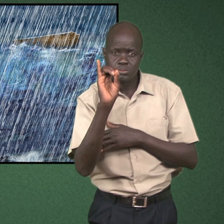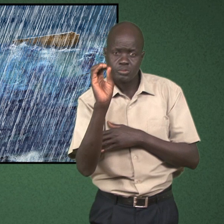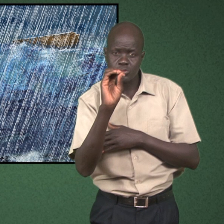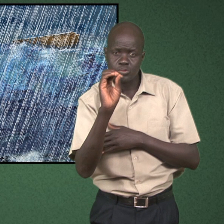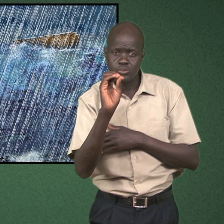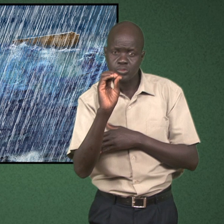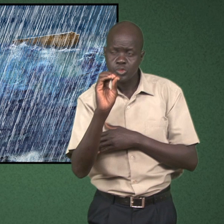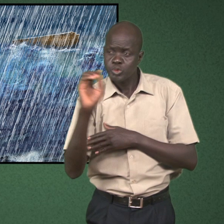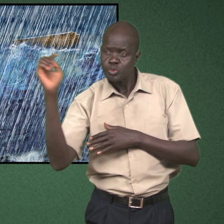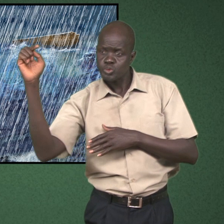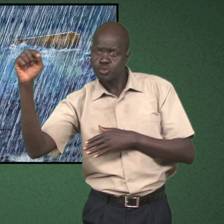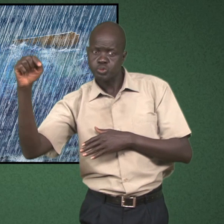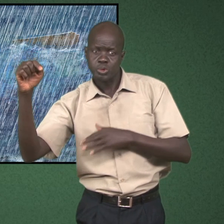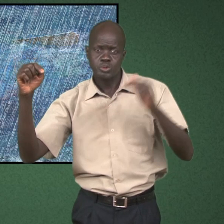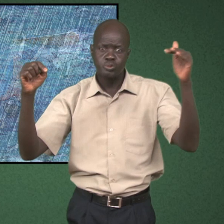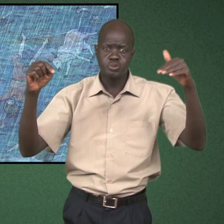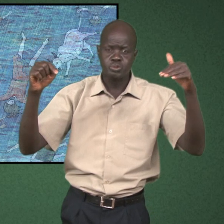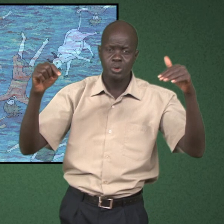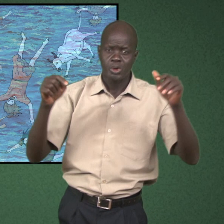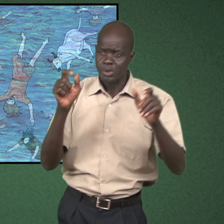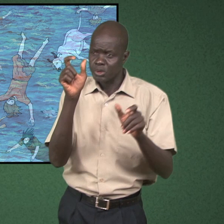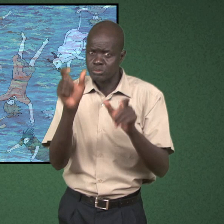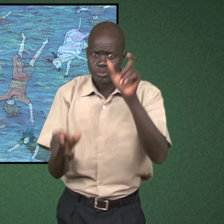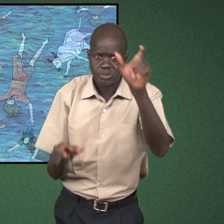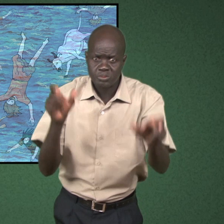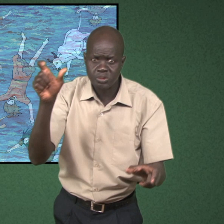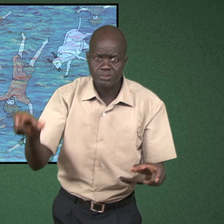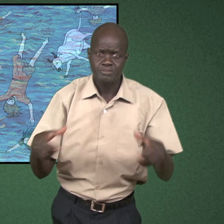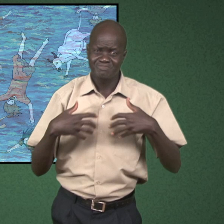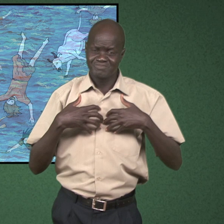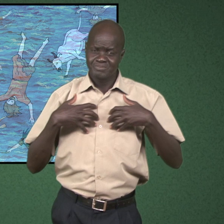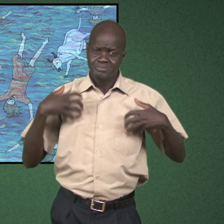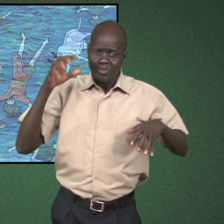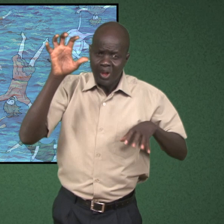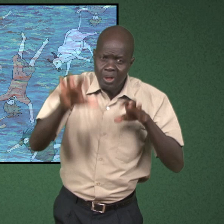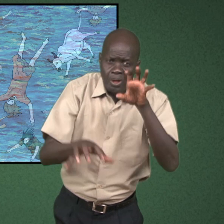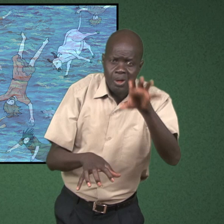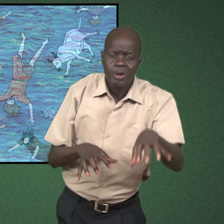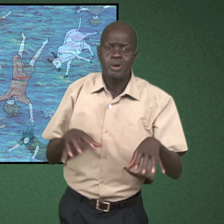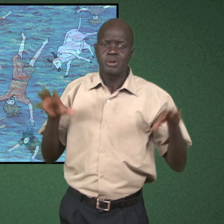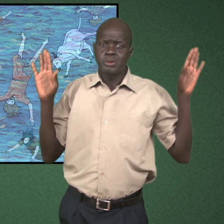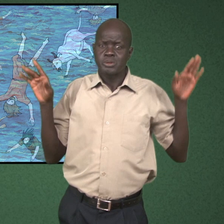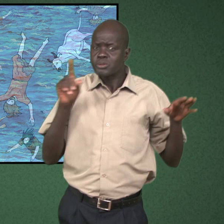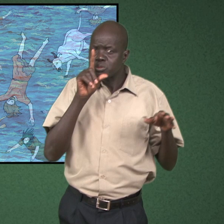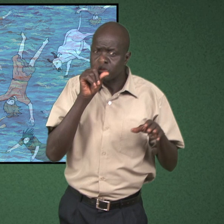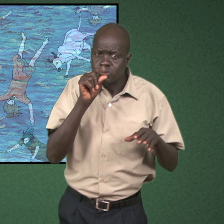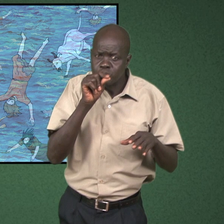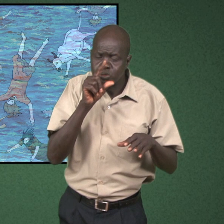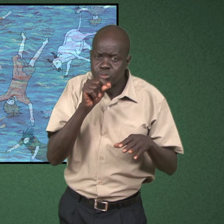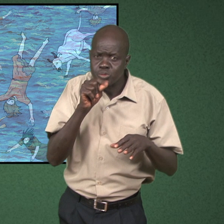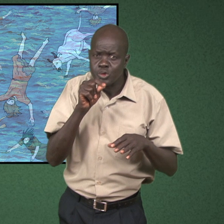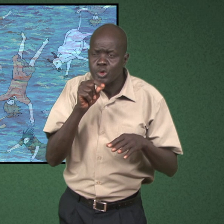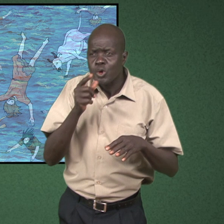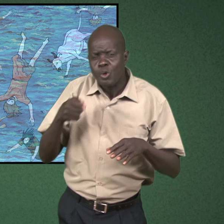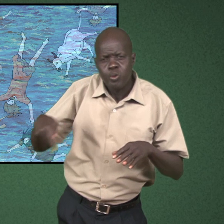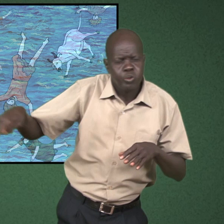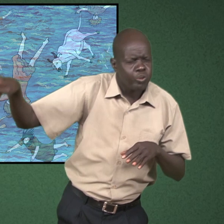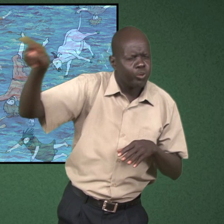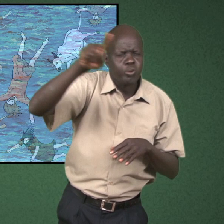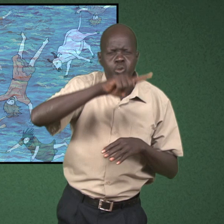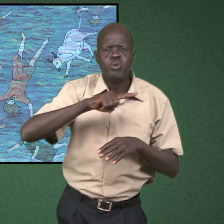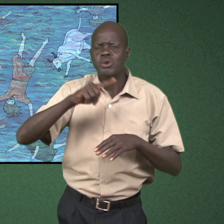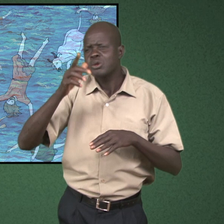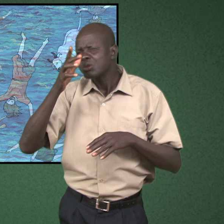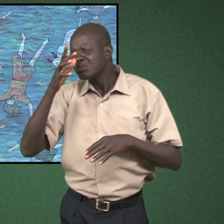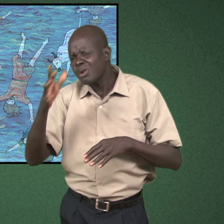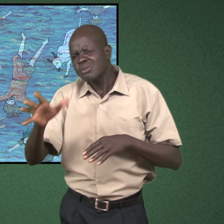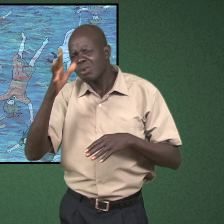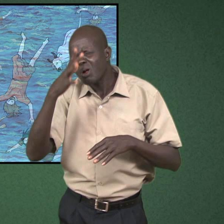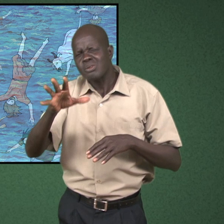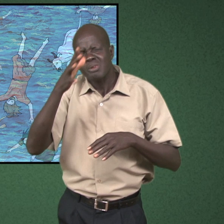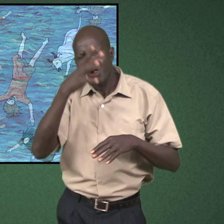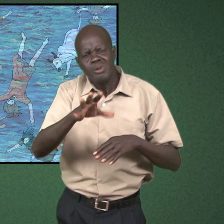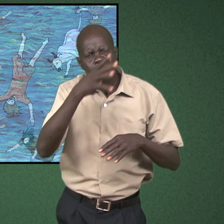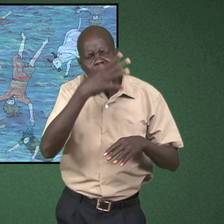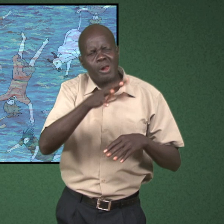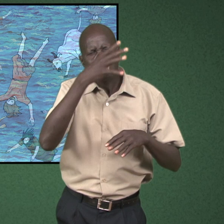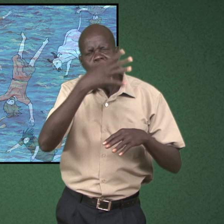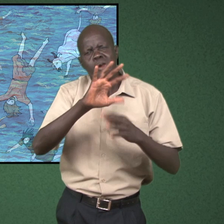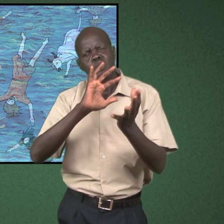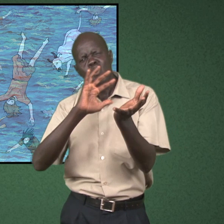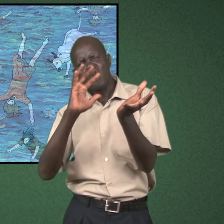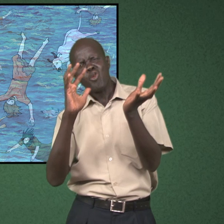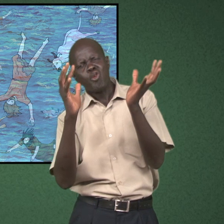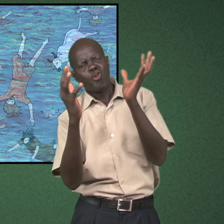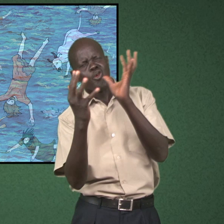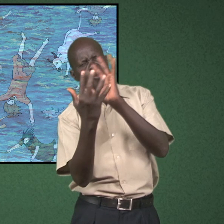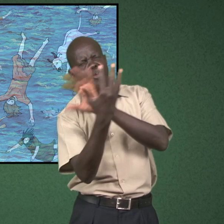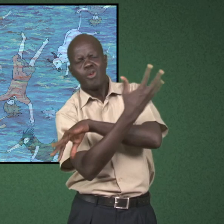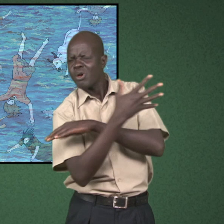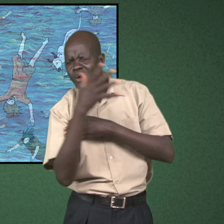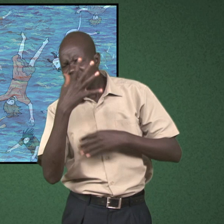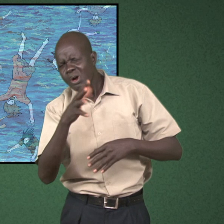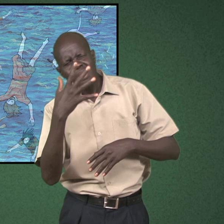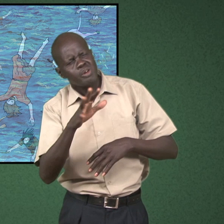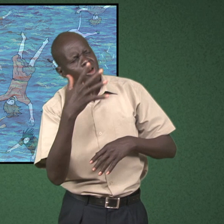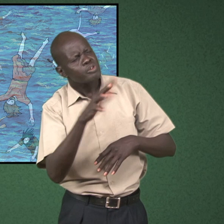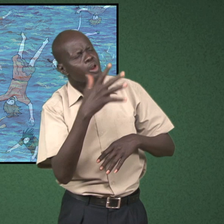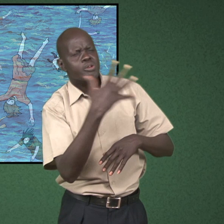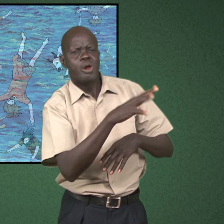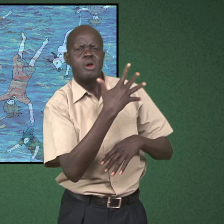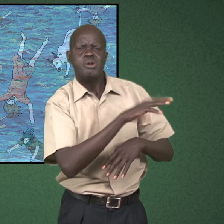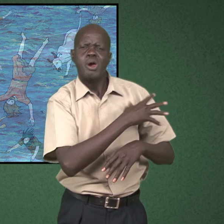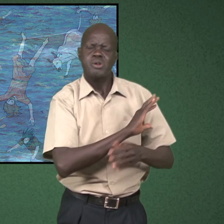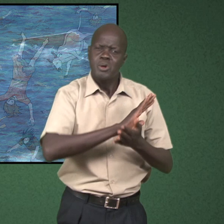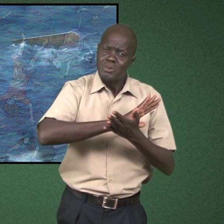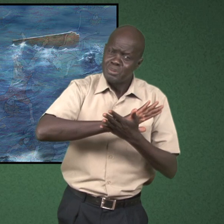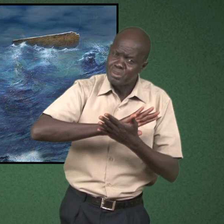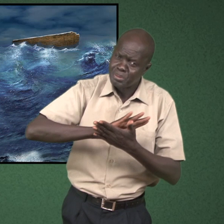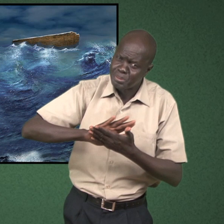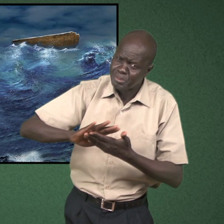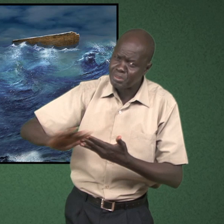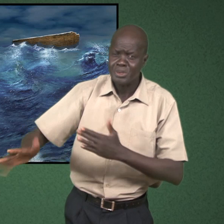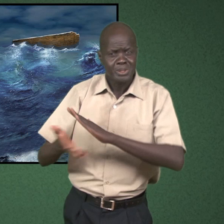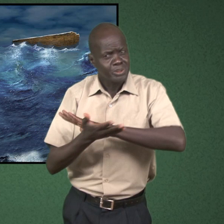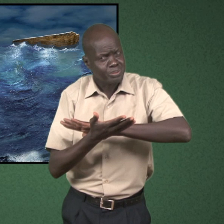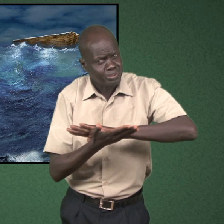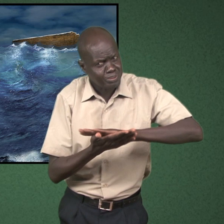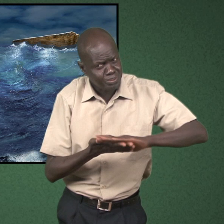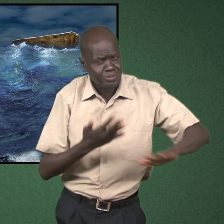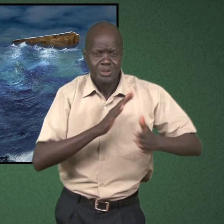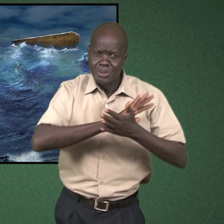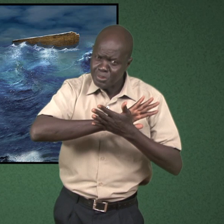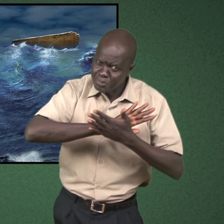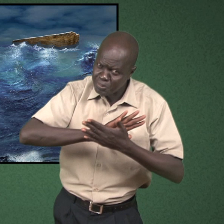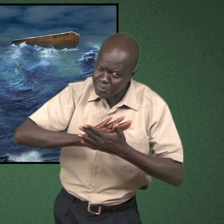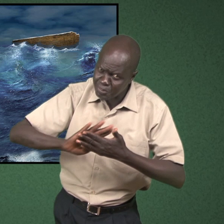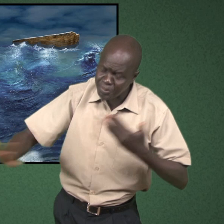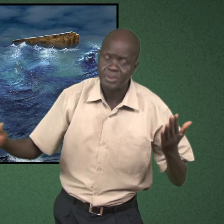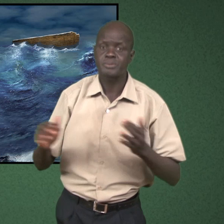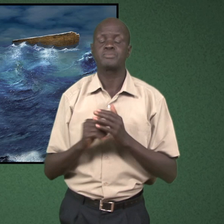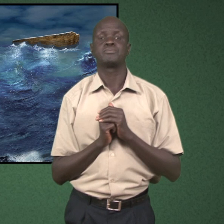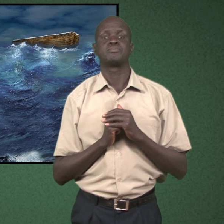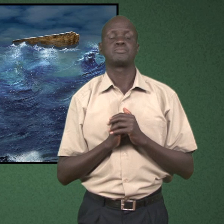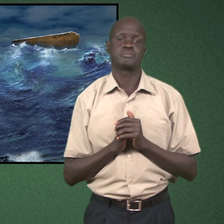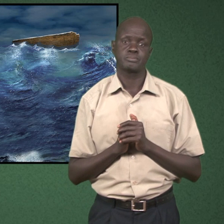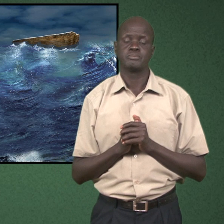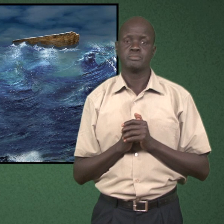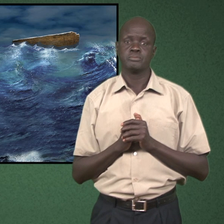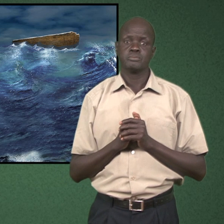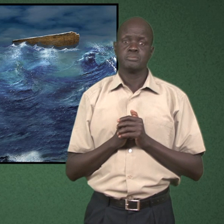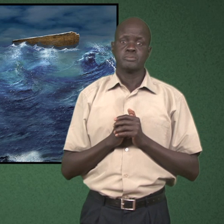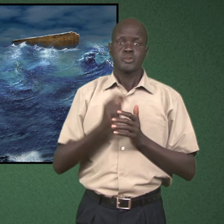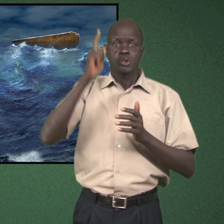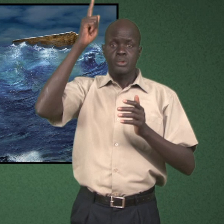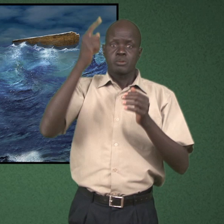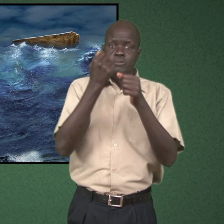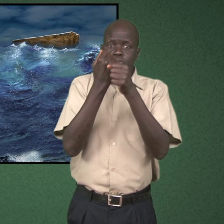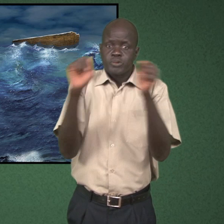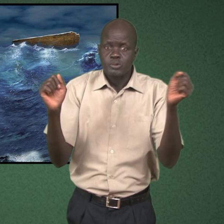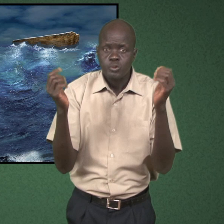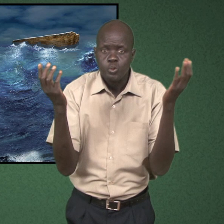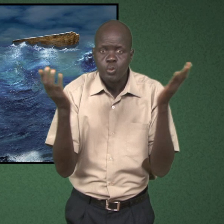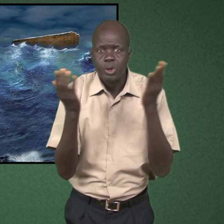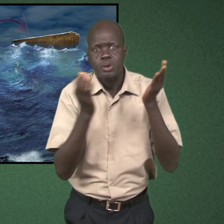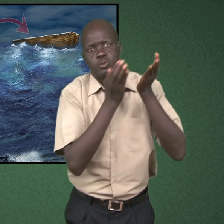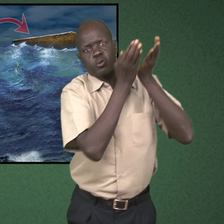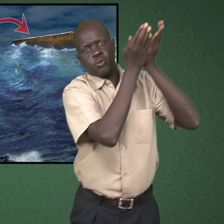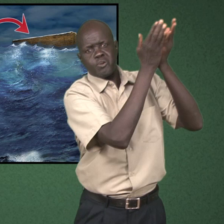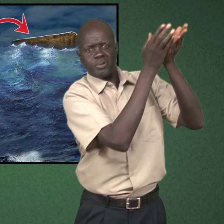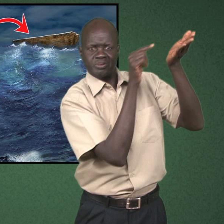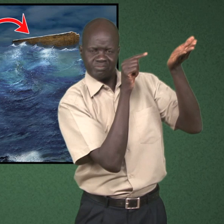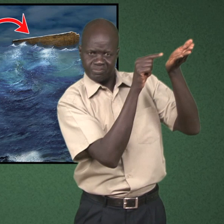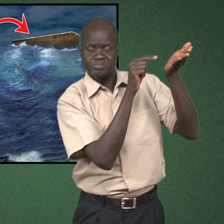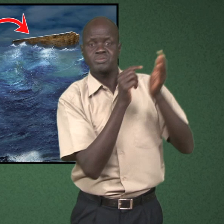And every living thing that moved upon the earth perished—birds, livestock, animals, every creature that swarms upon the earth, and all mankind. Of all that was on dry land, everything that had the breath of life in its nostrils died. And every living thing on the face of the earth was destroyed—man and livestock, crawling creatures and birds of the air;